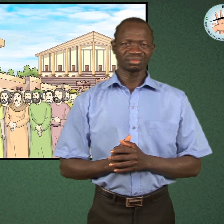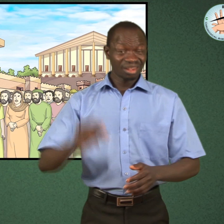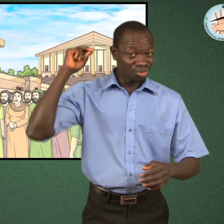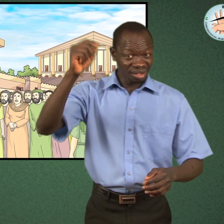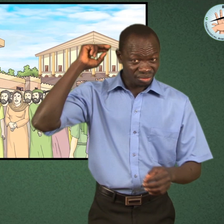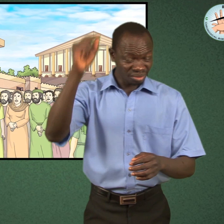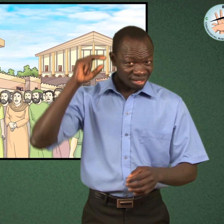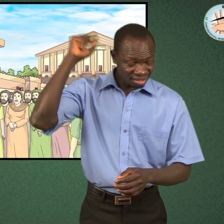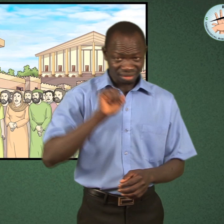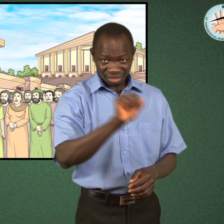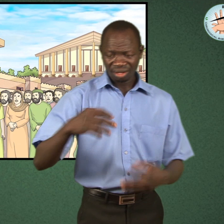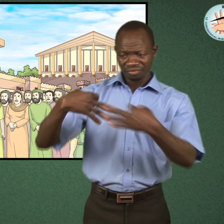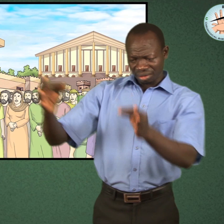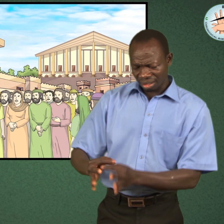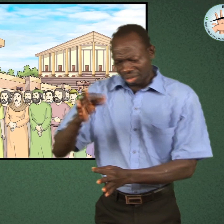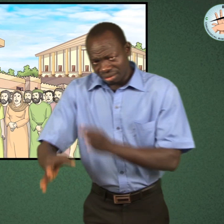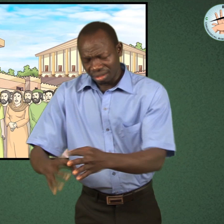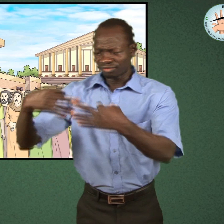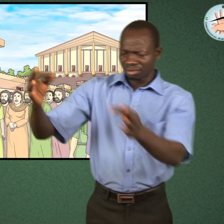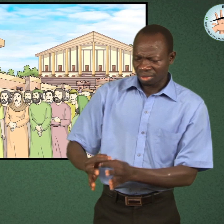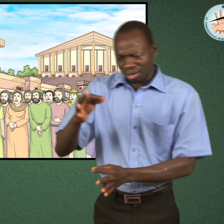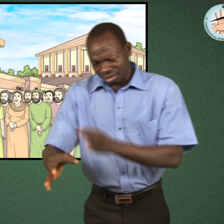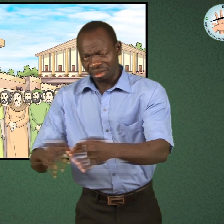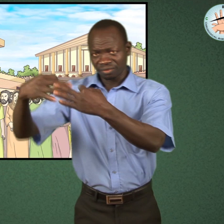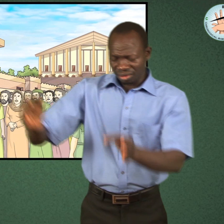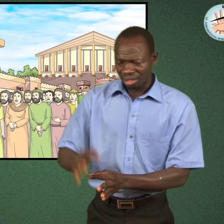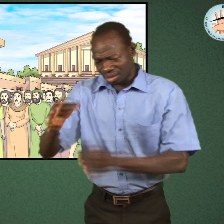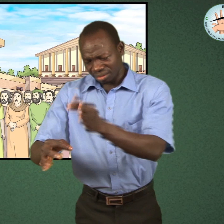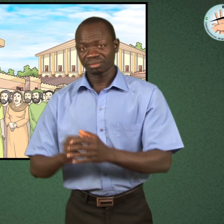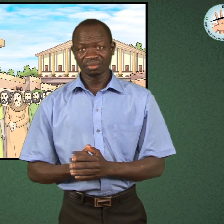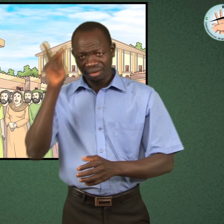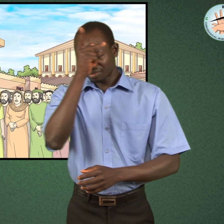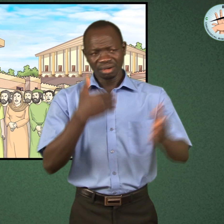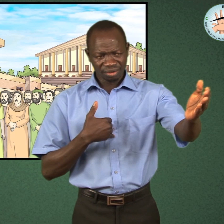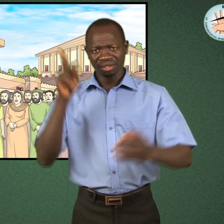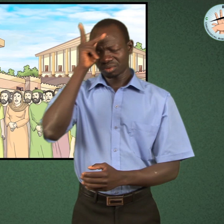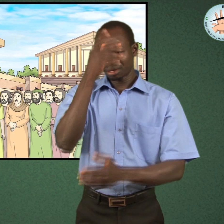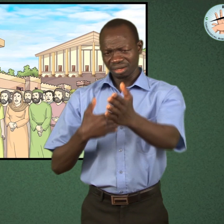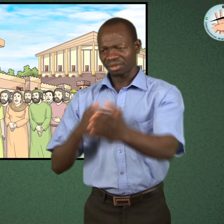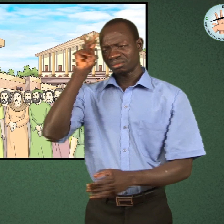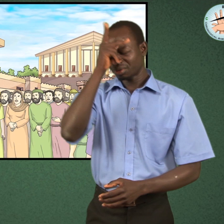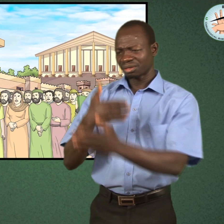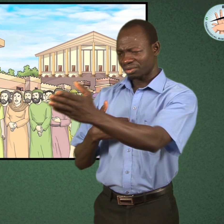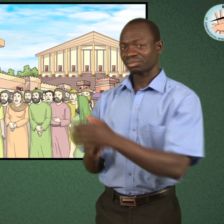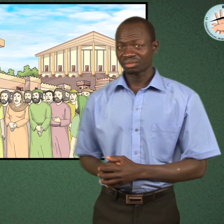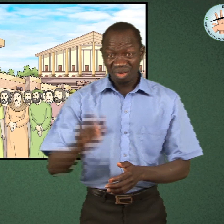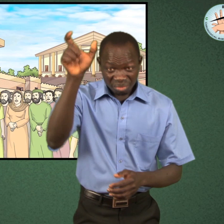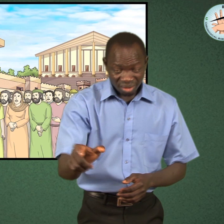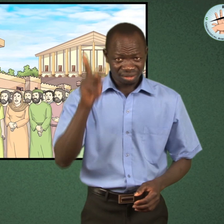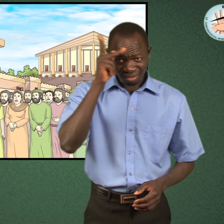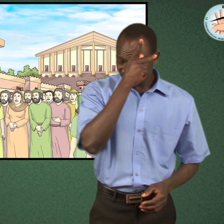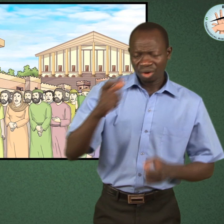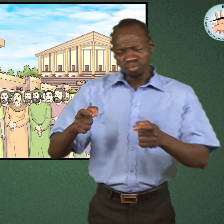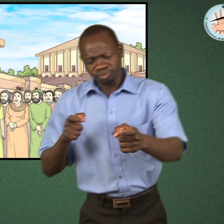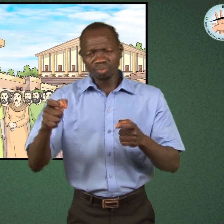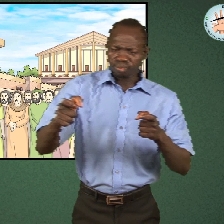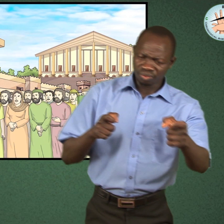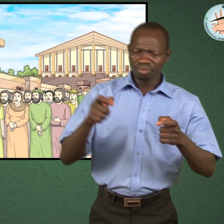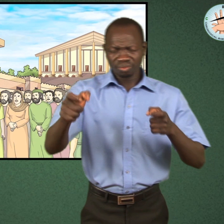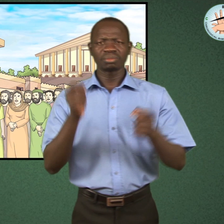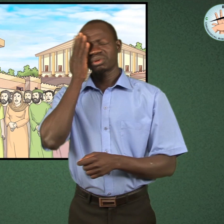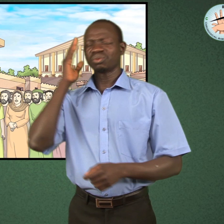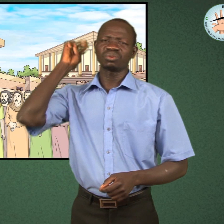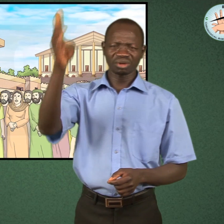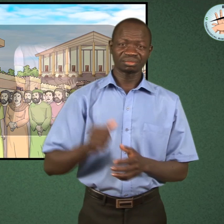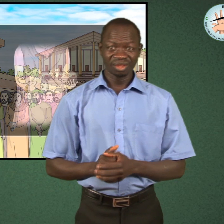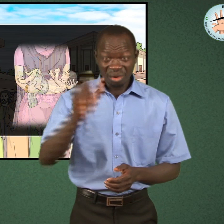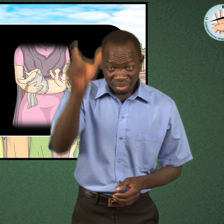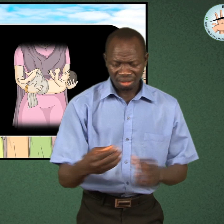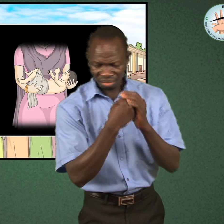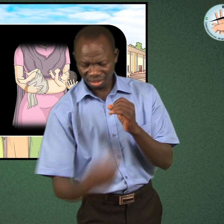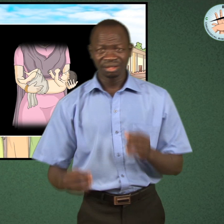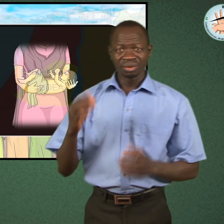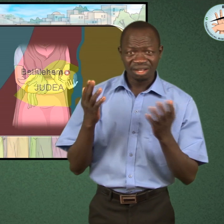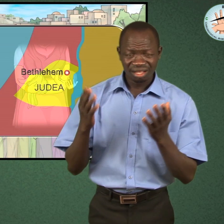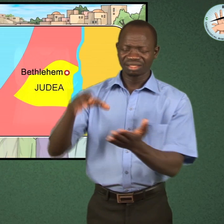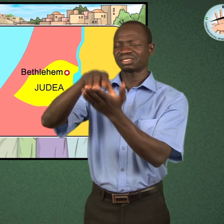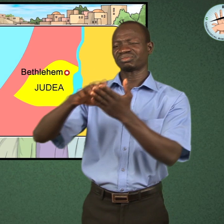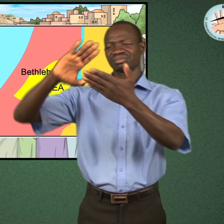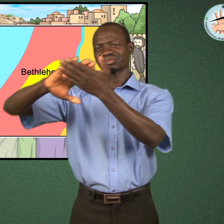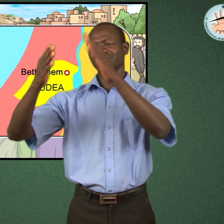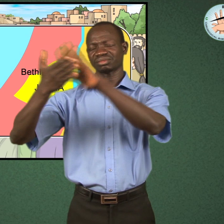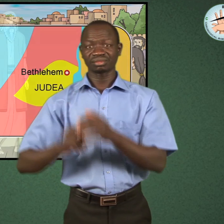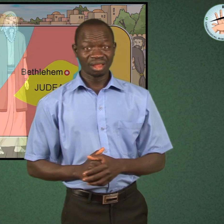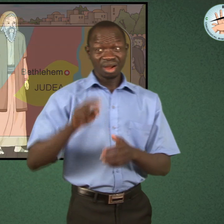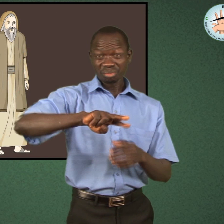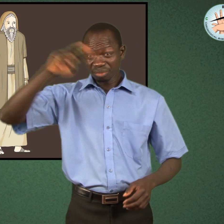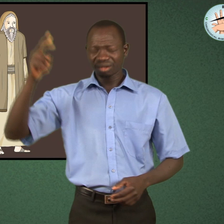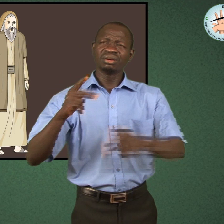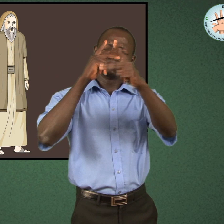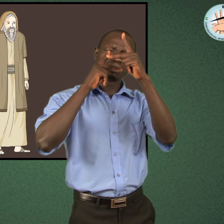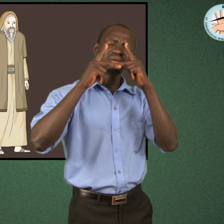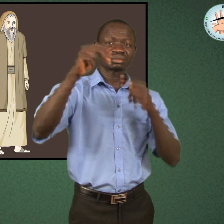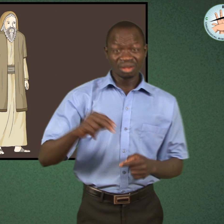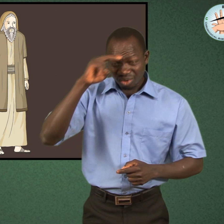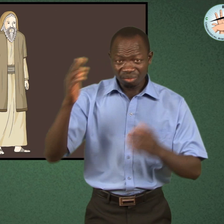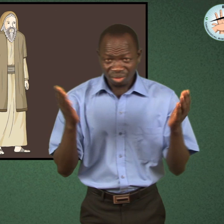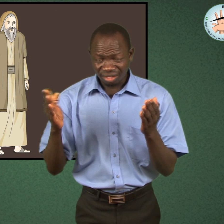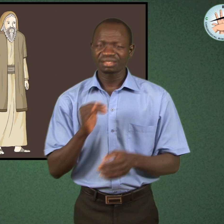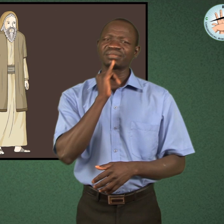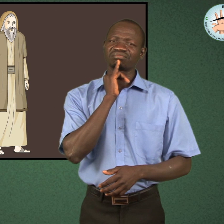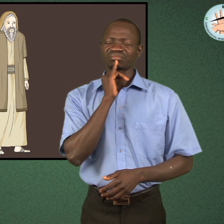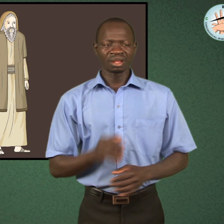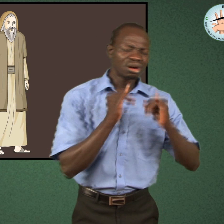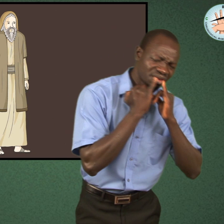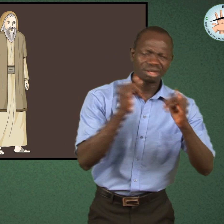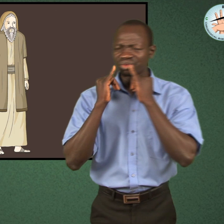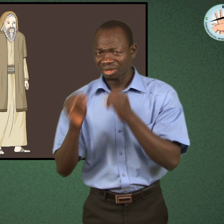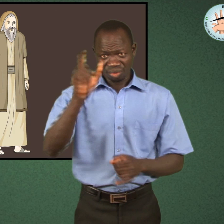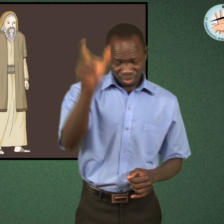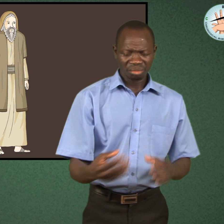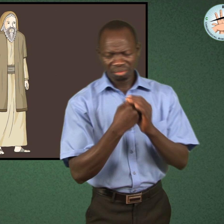He grew up before Him like a tender shoot, and like a root out of dry ground. He had no stately form or majesty to attract us, no beauty that we should desire Him.